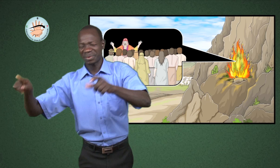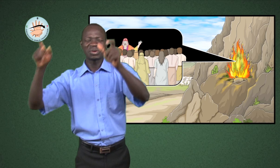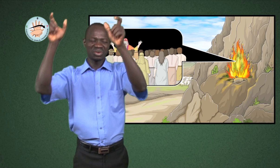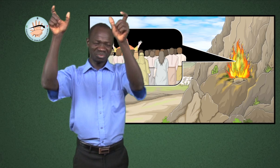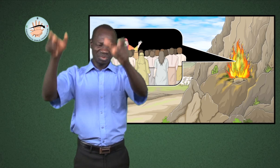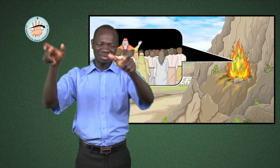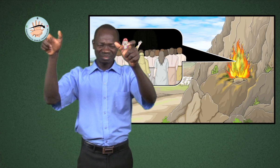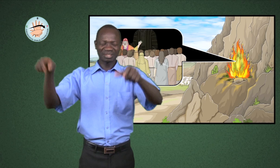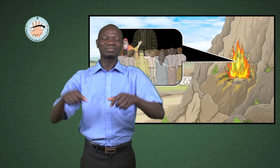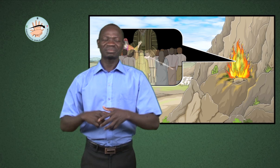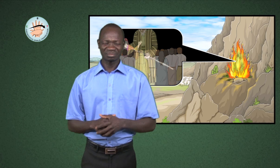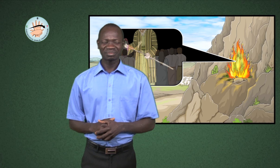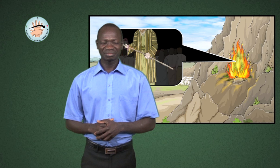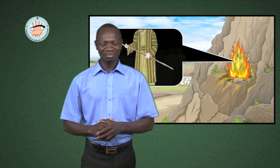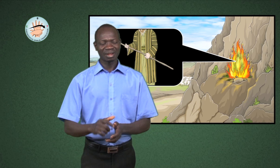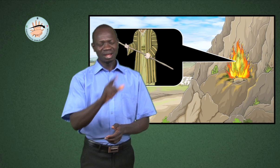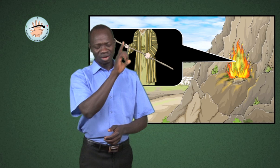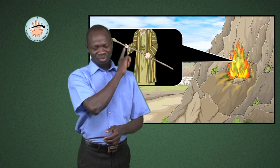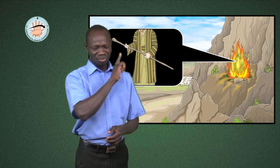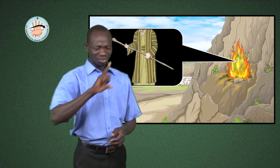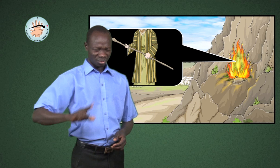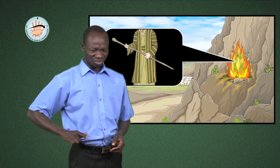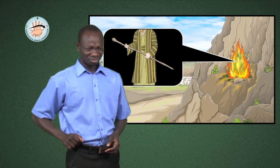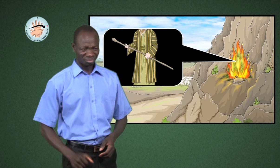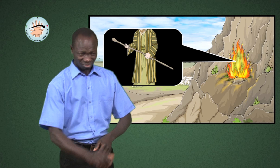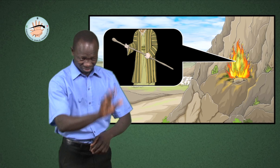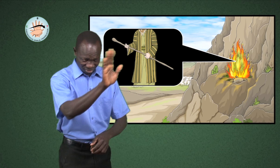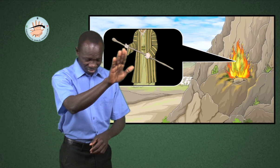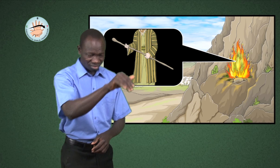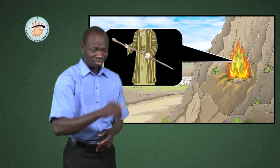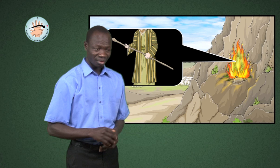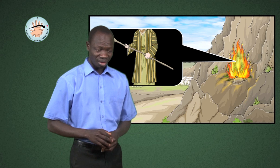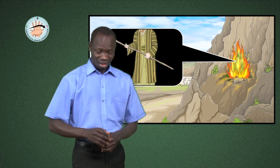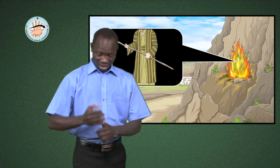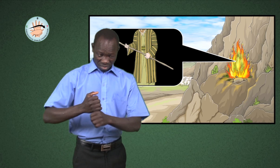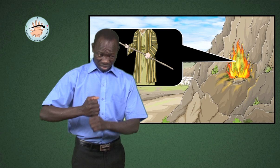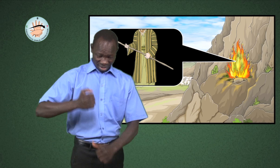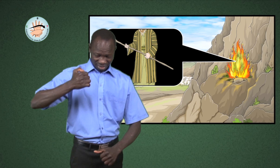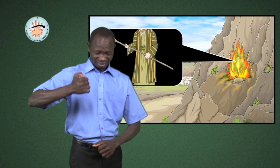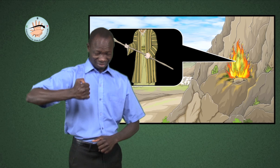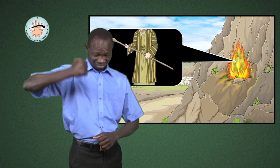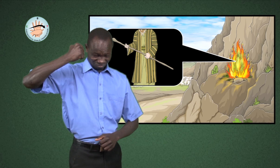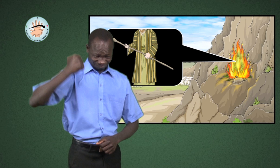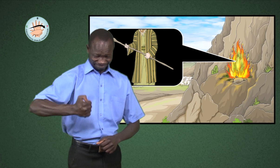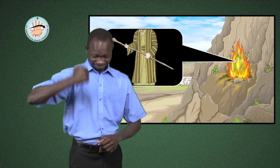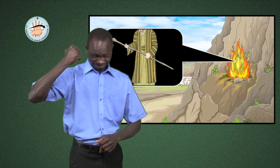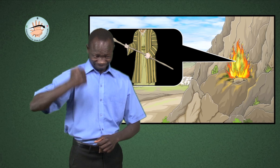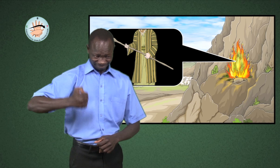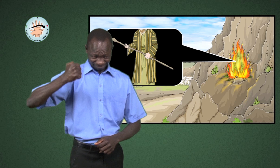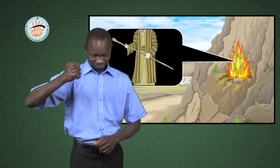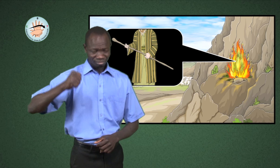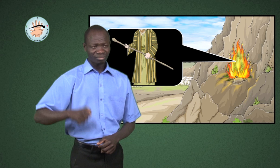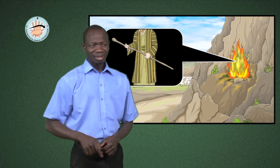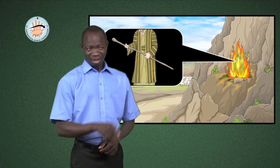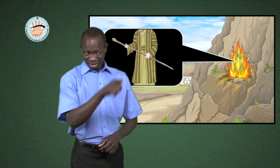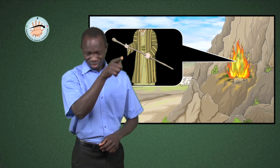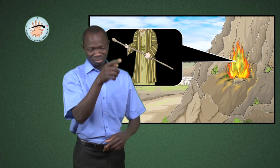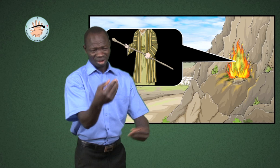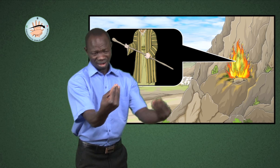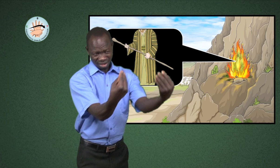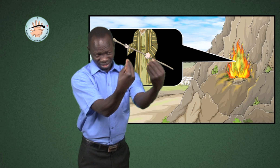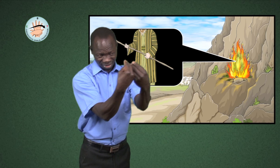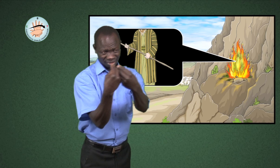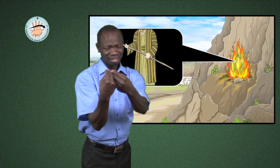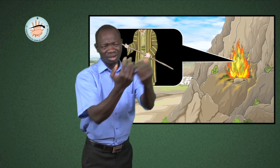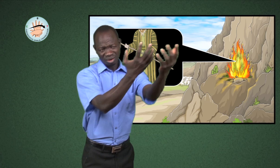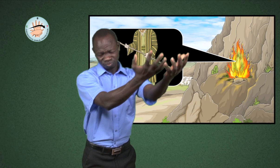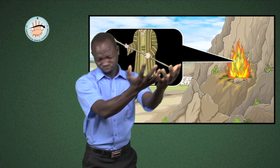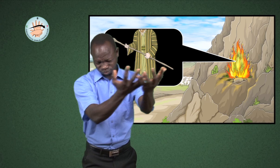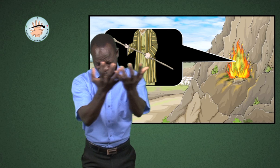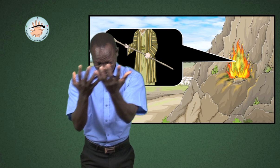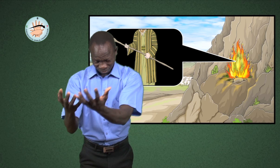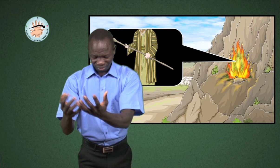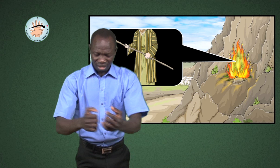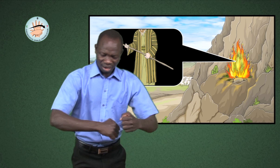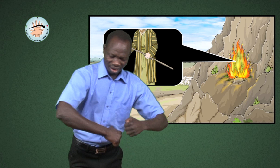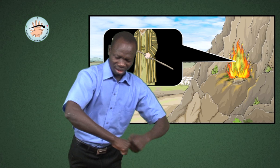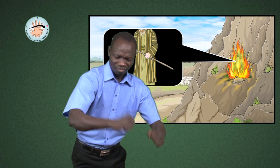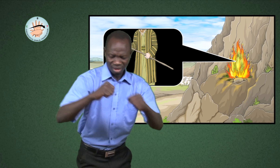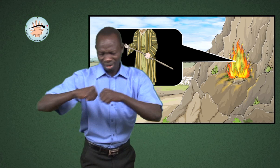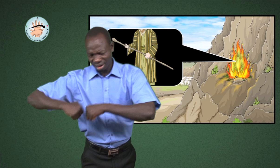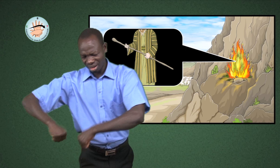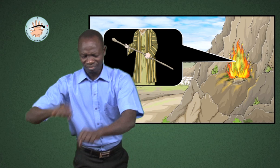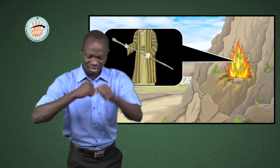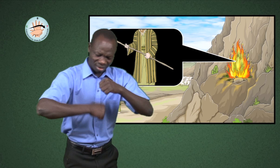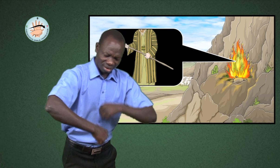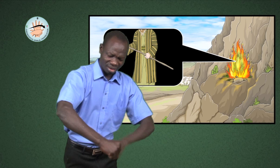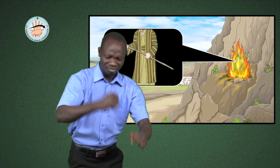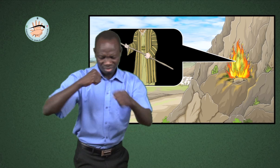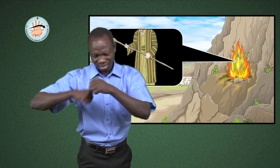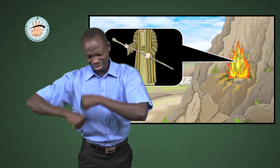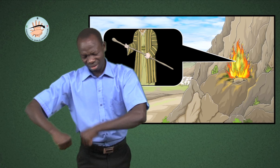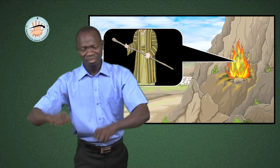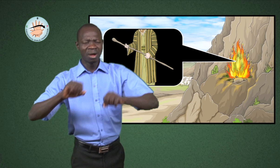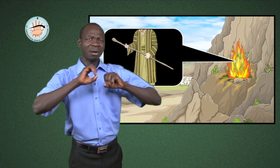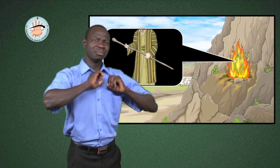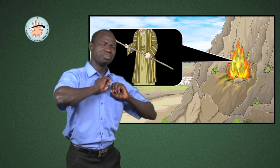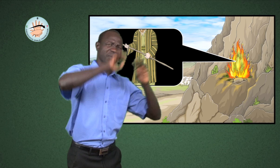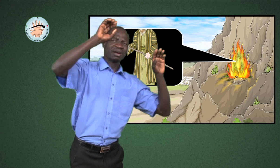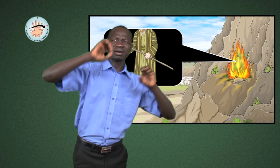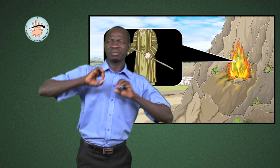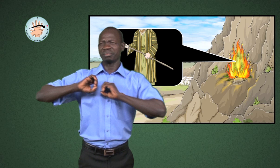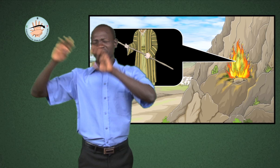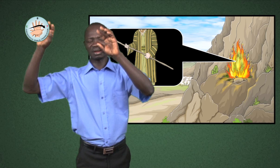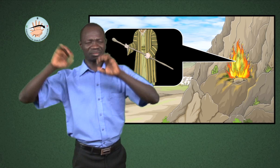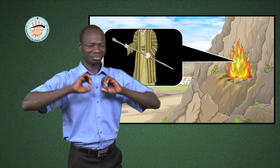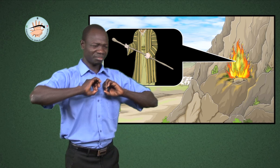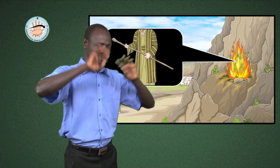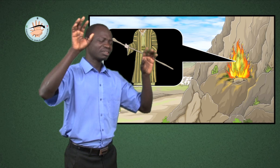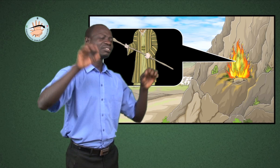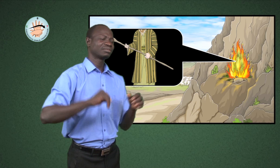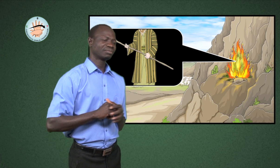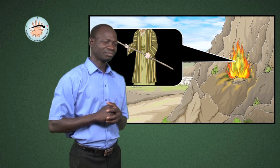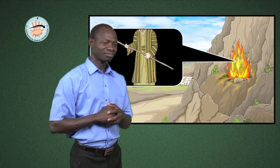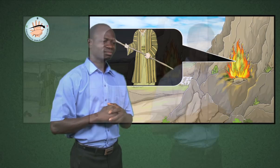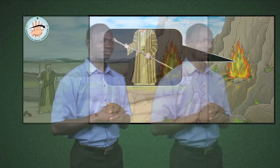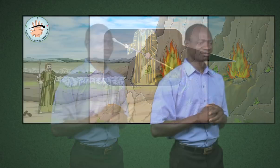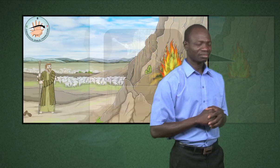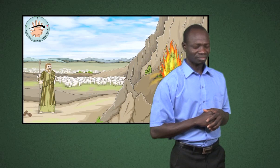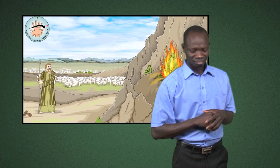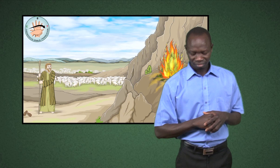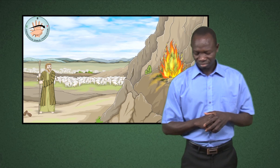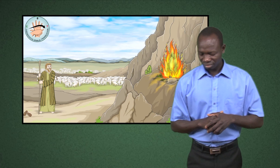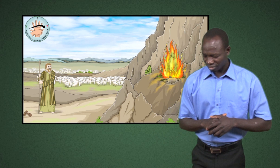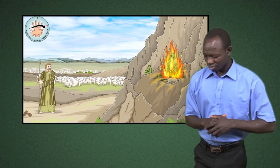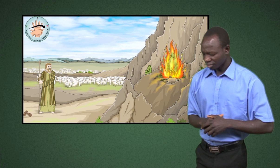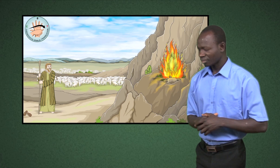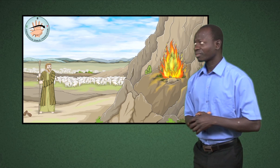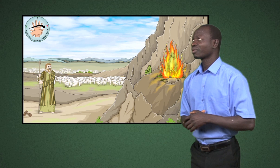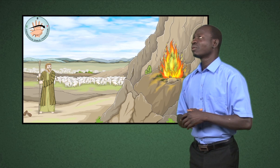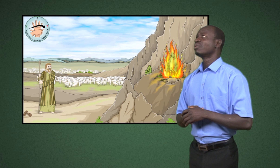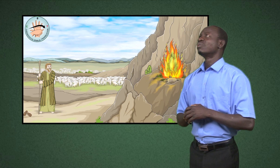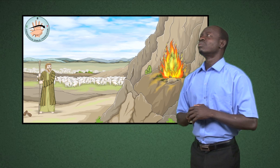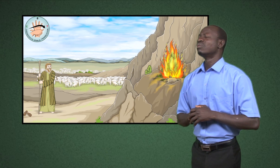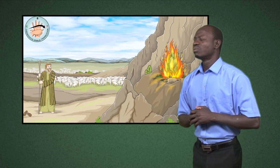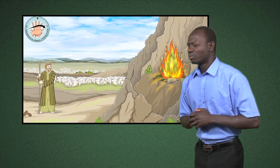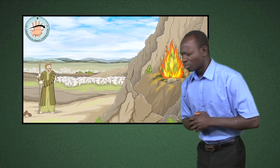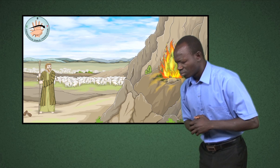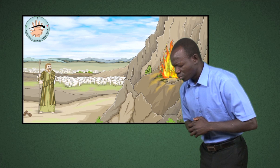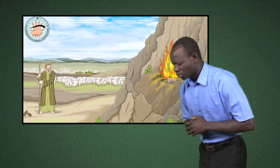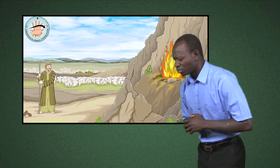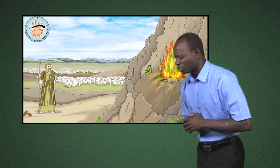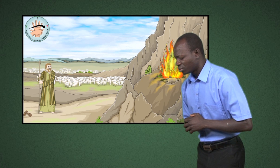But take this staff in your hand so you can perform signs with it.”